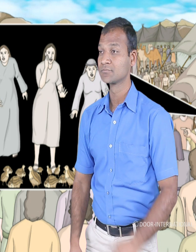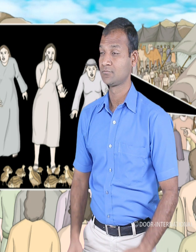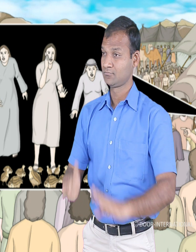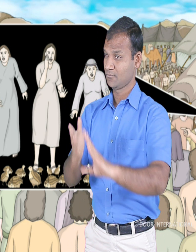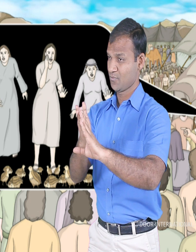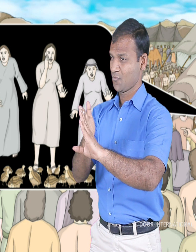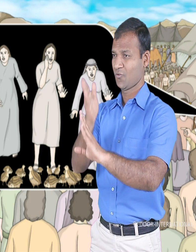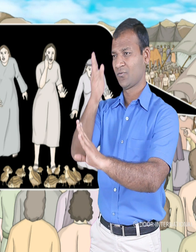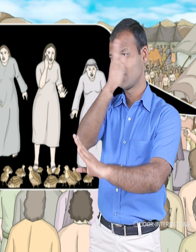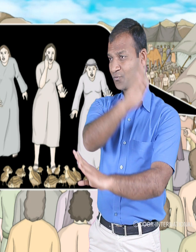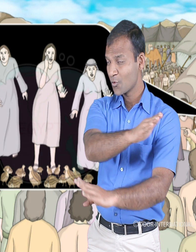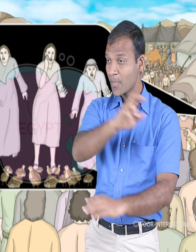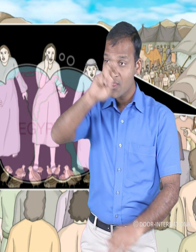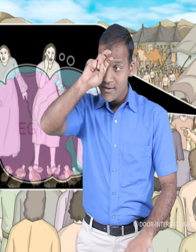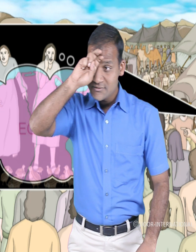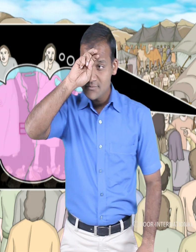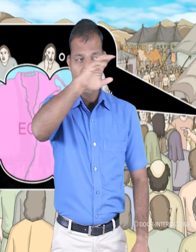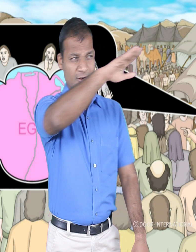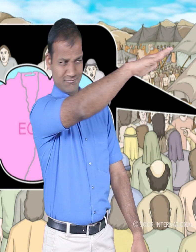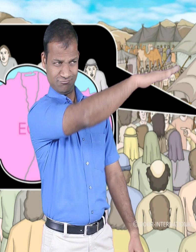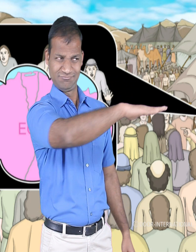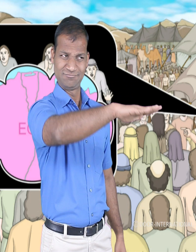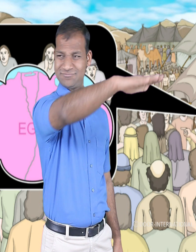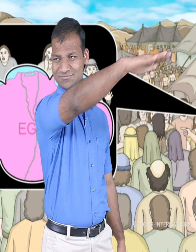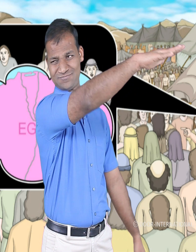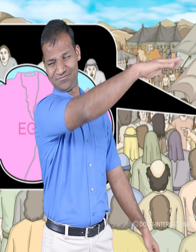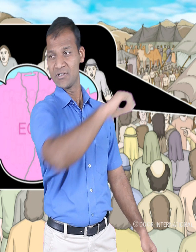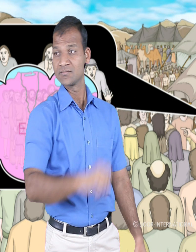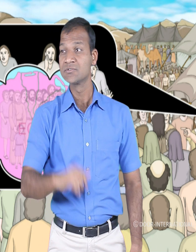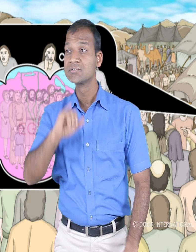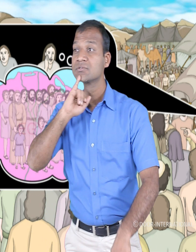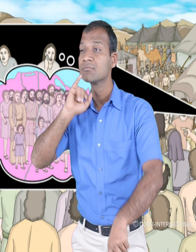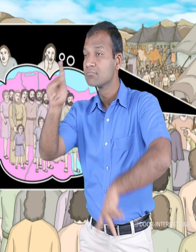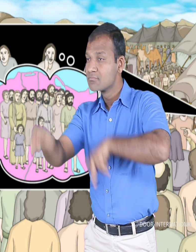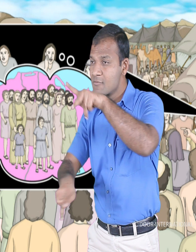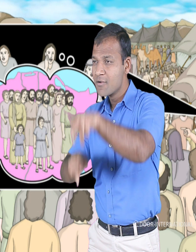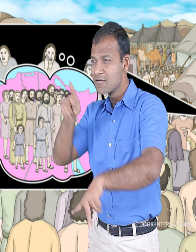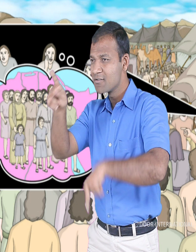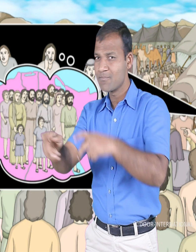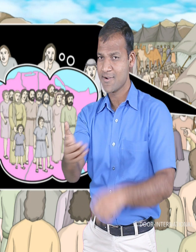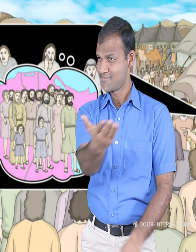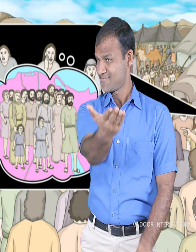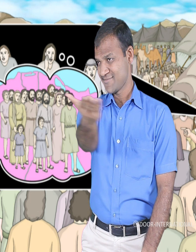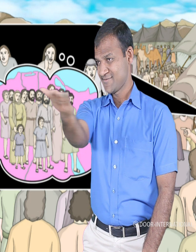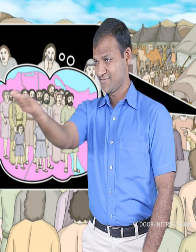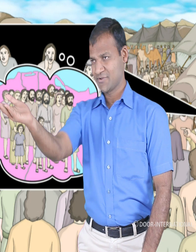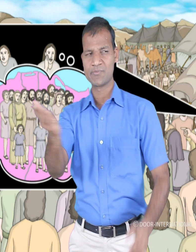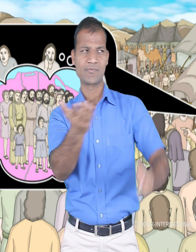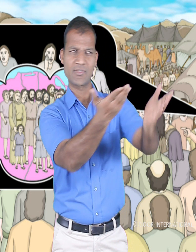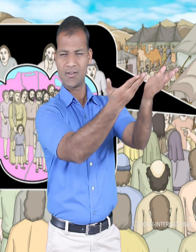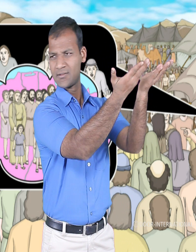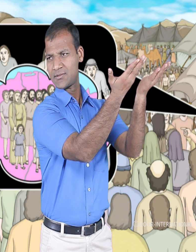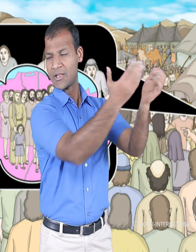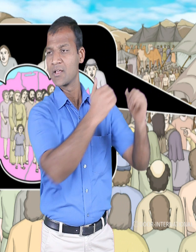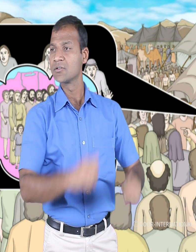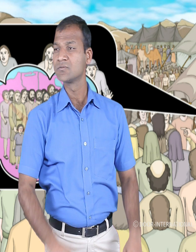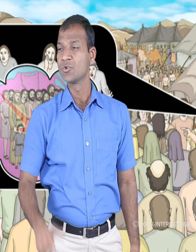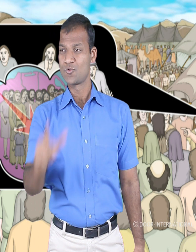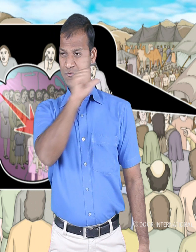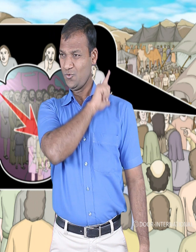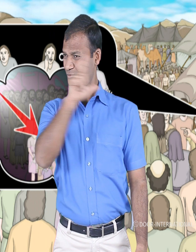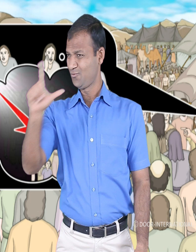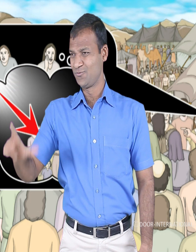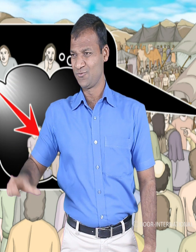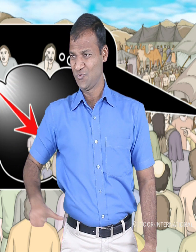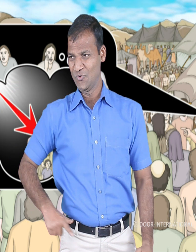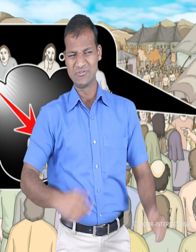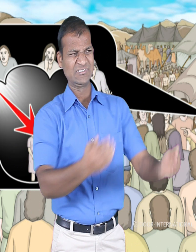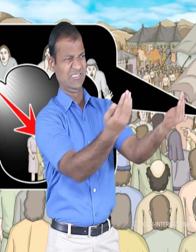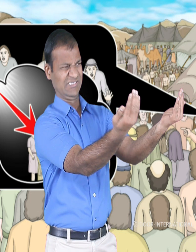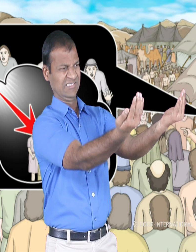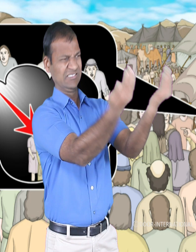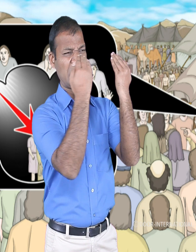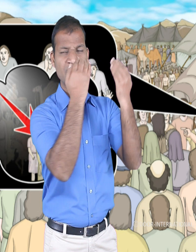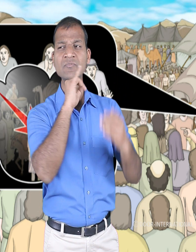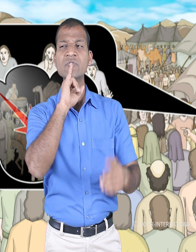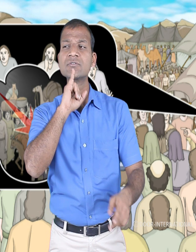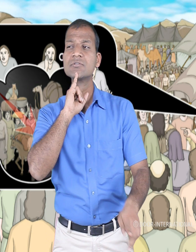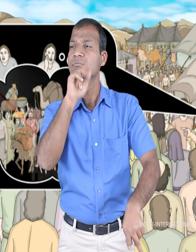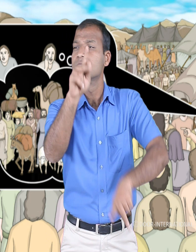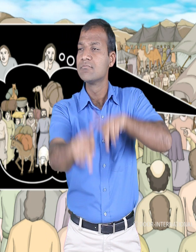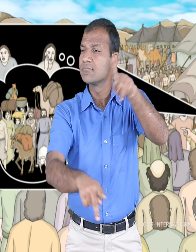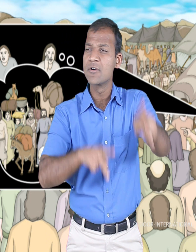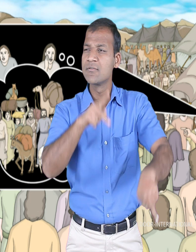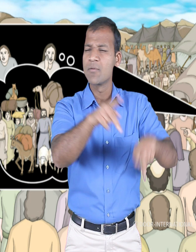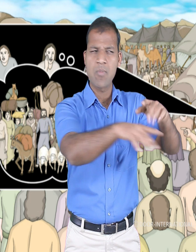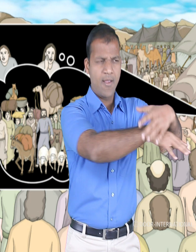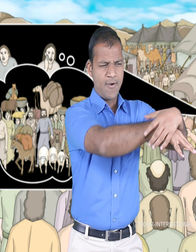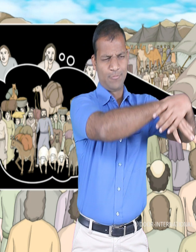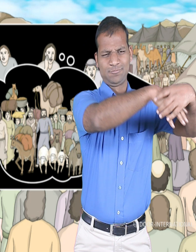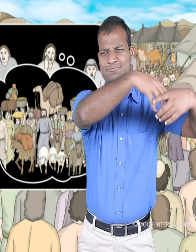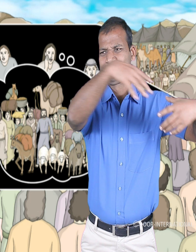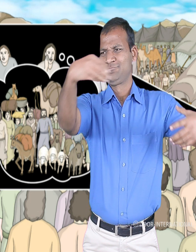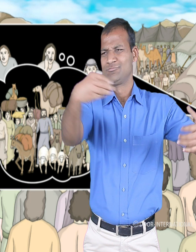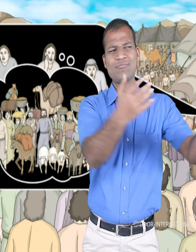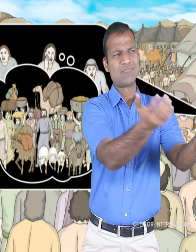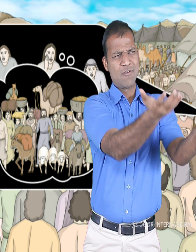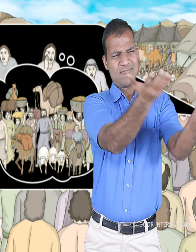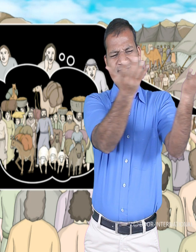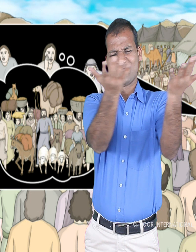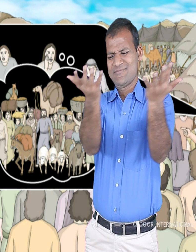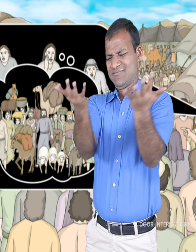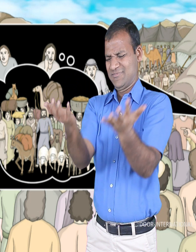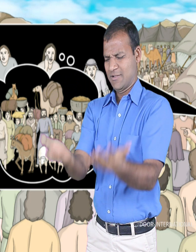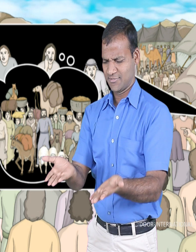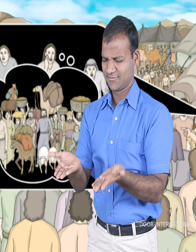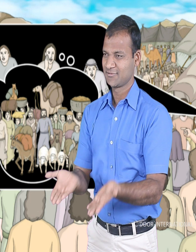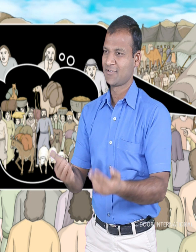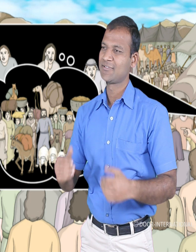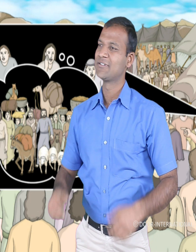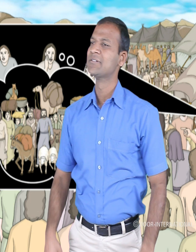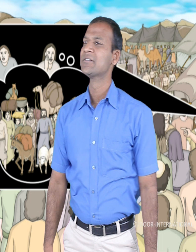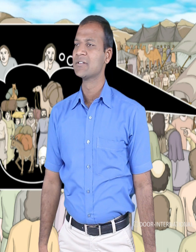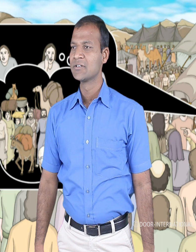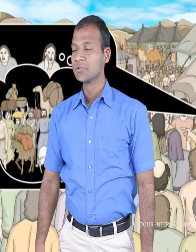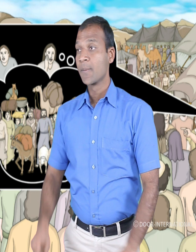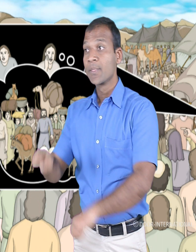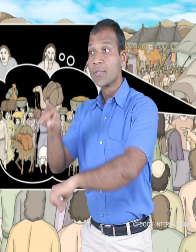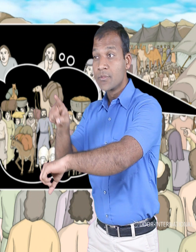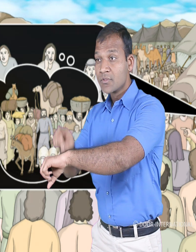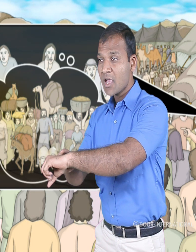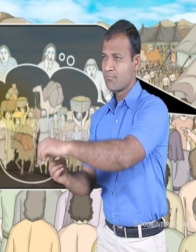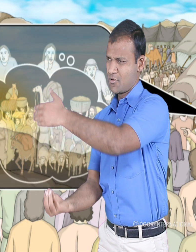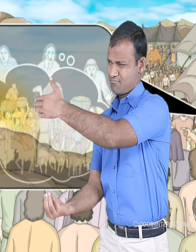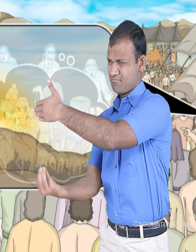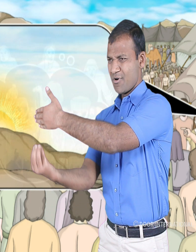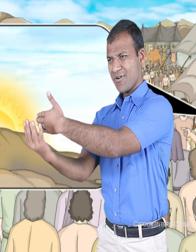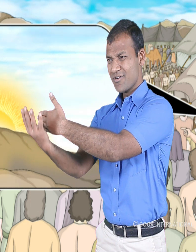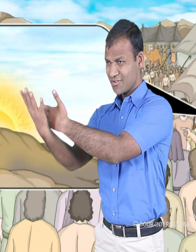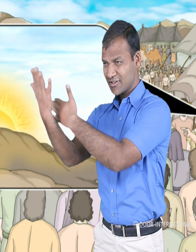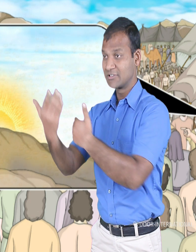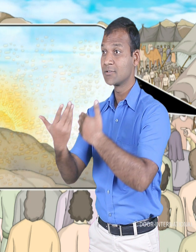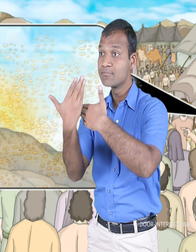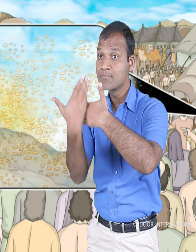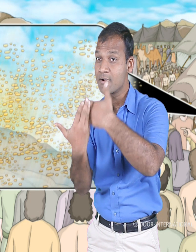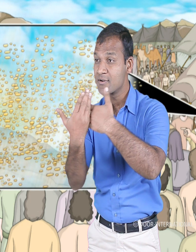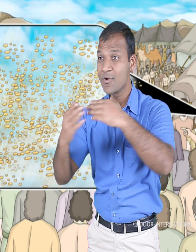For who are we that you should grumble against us?”